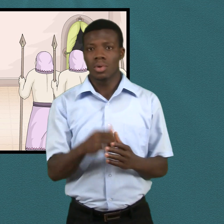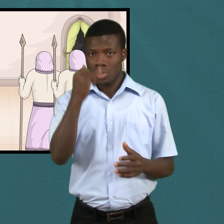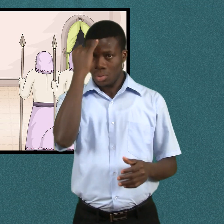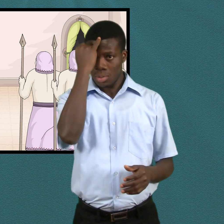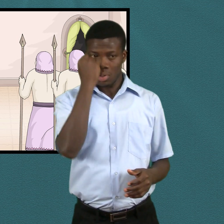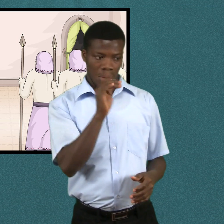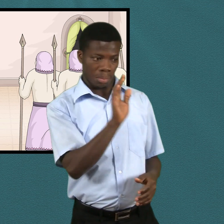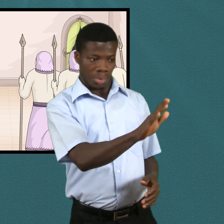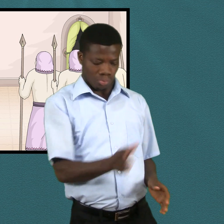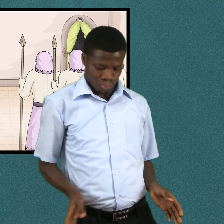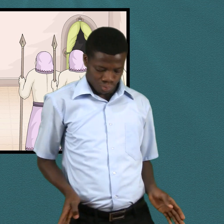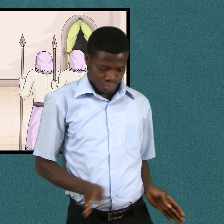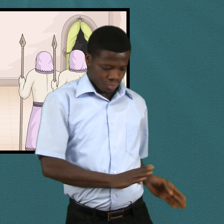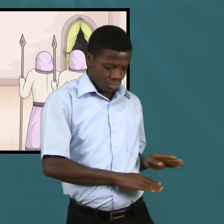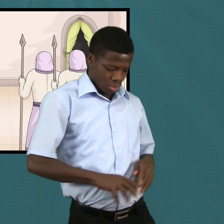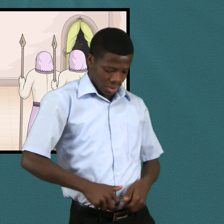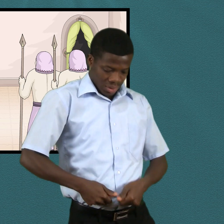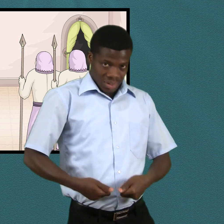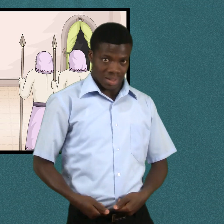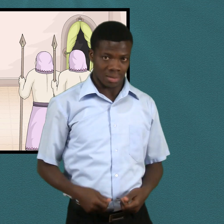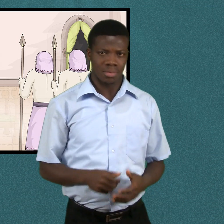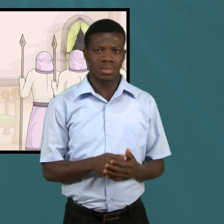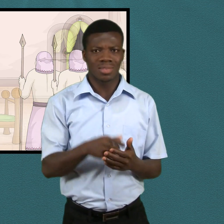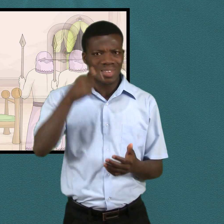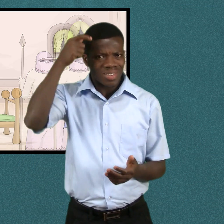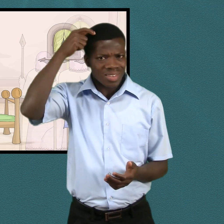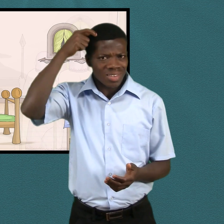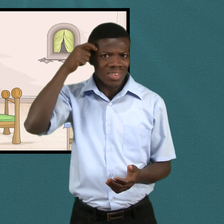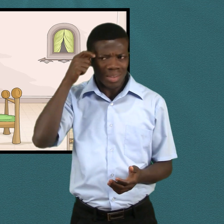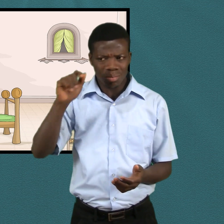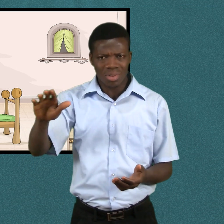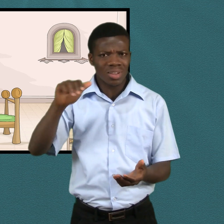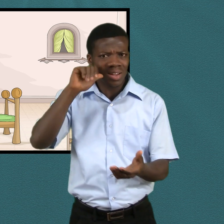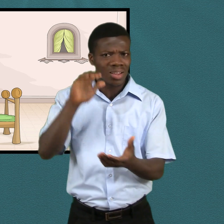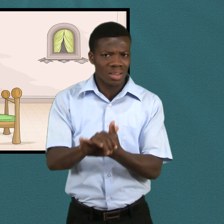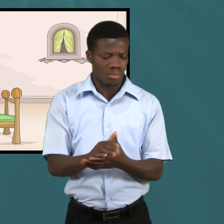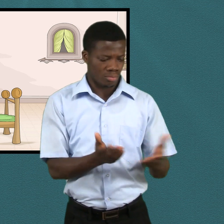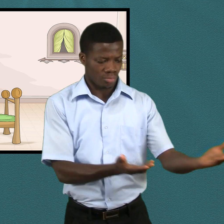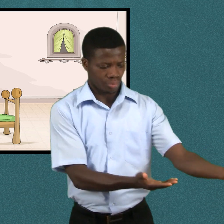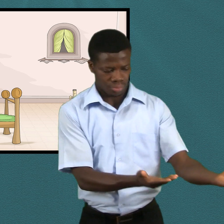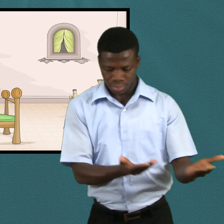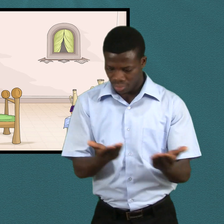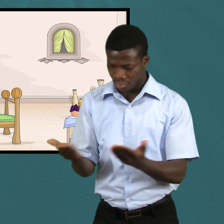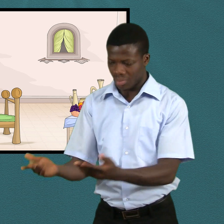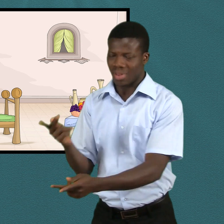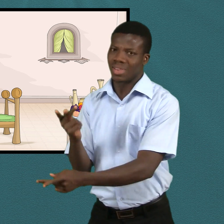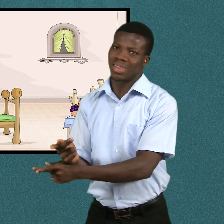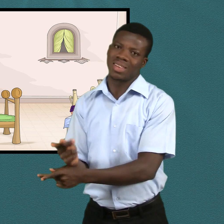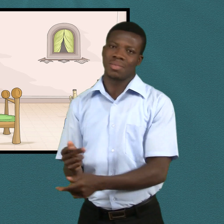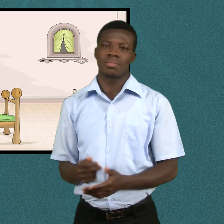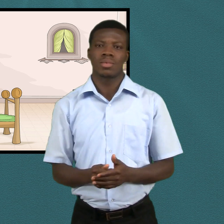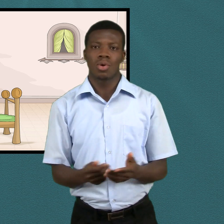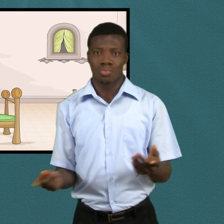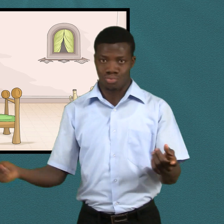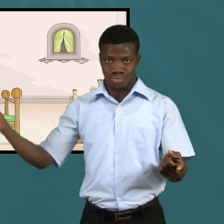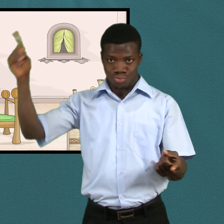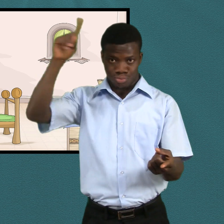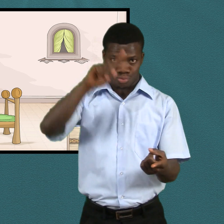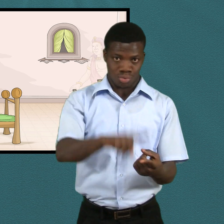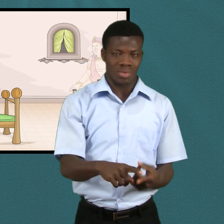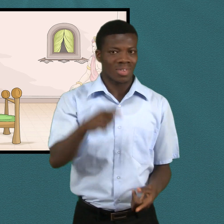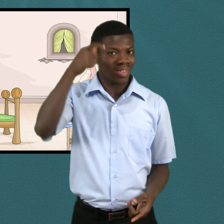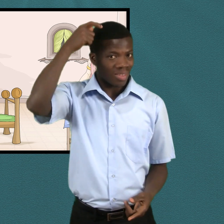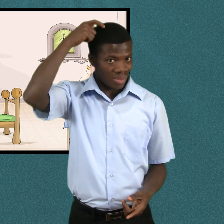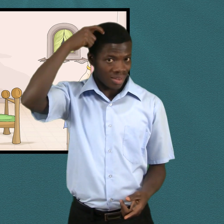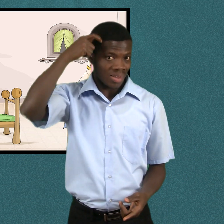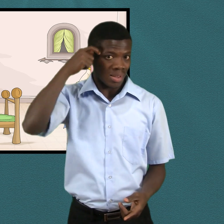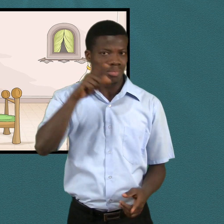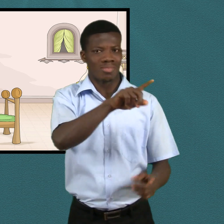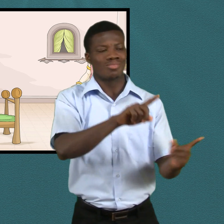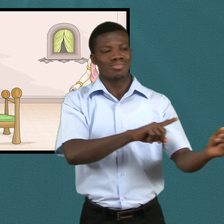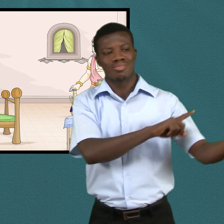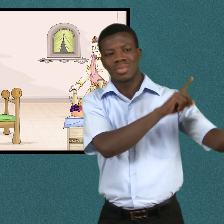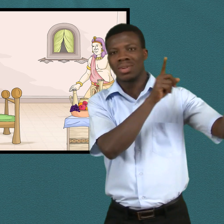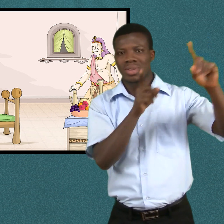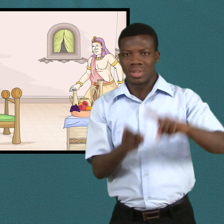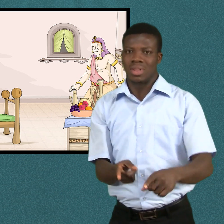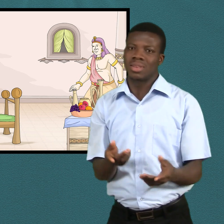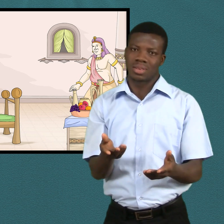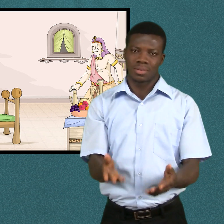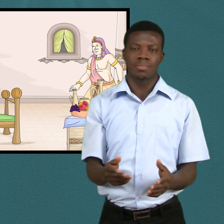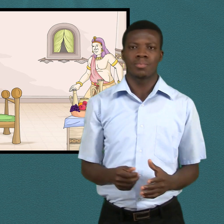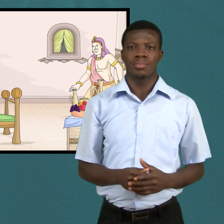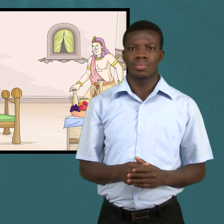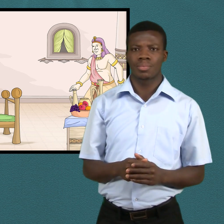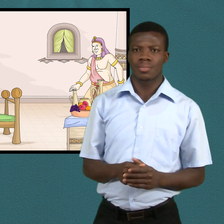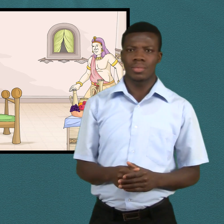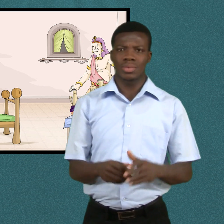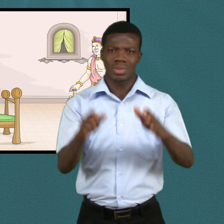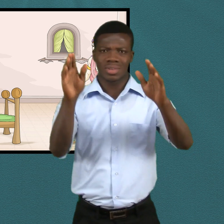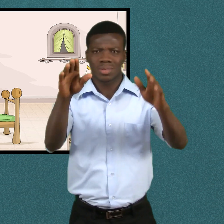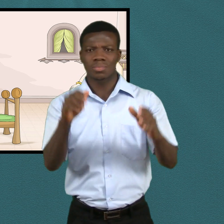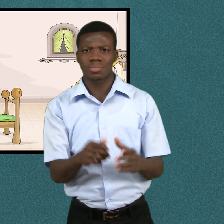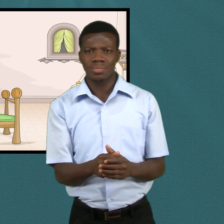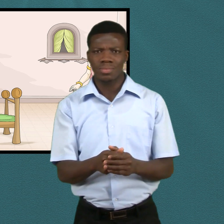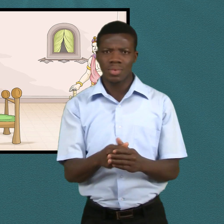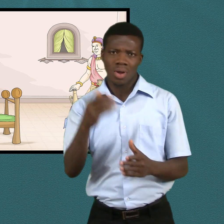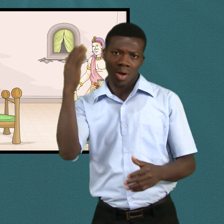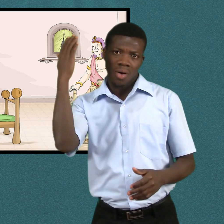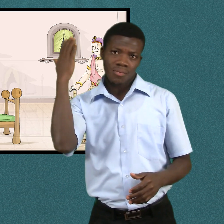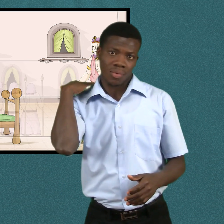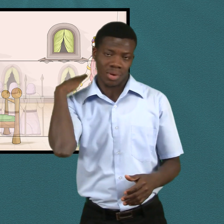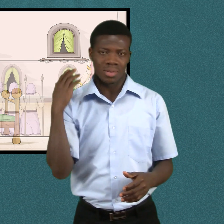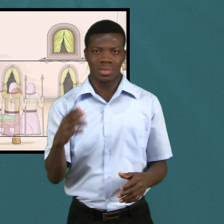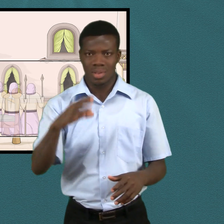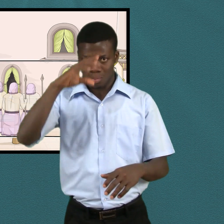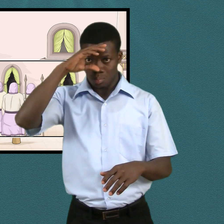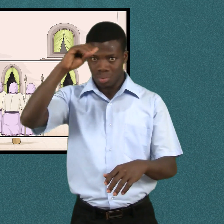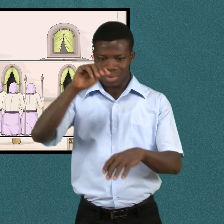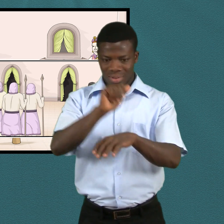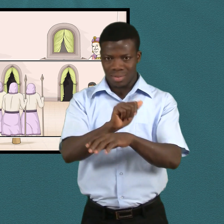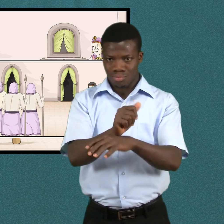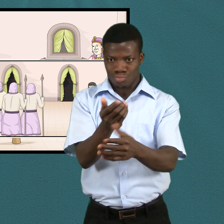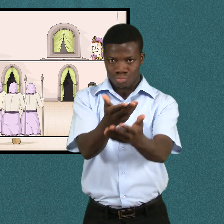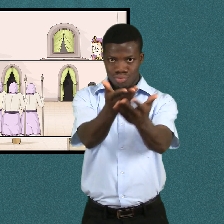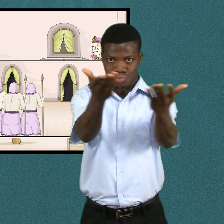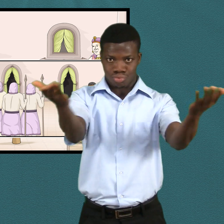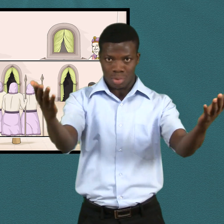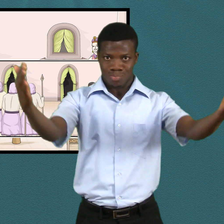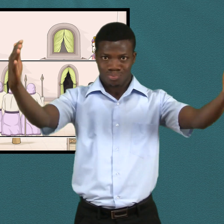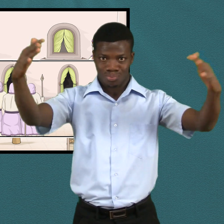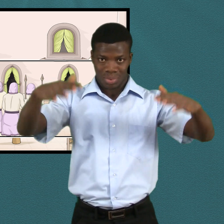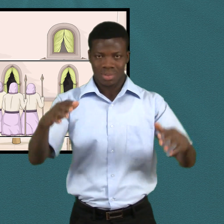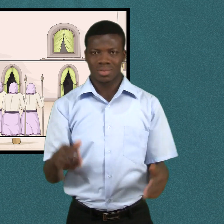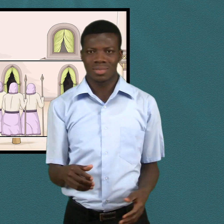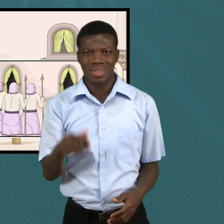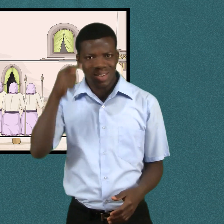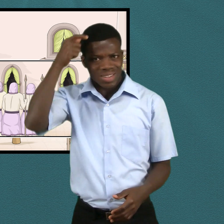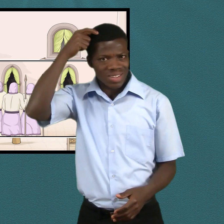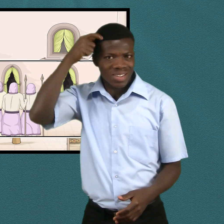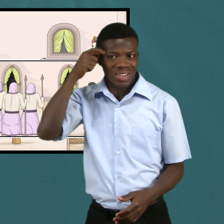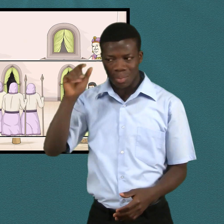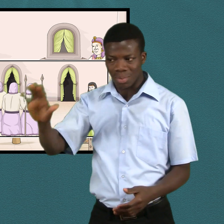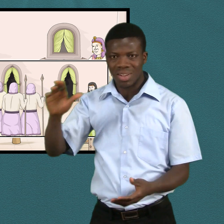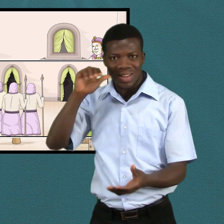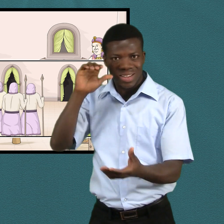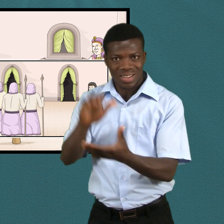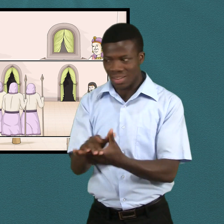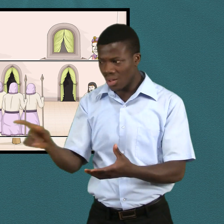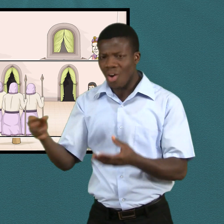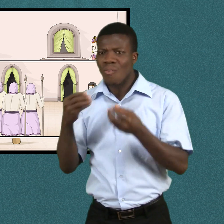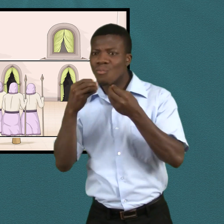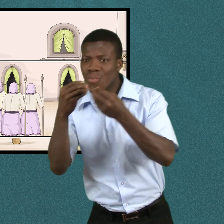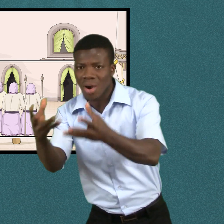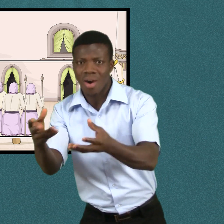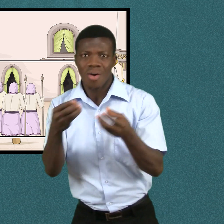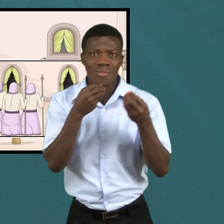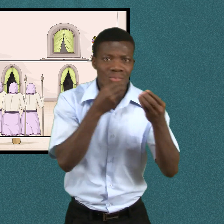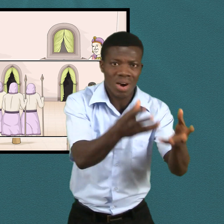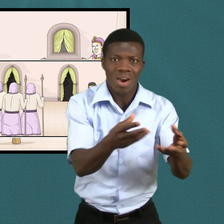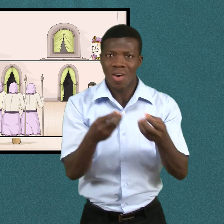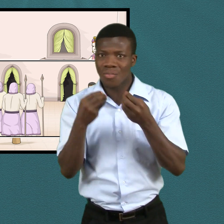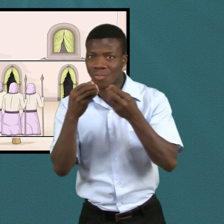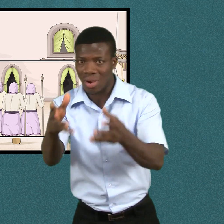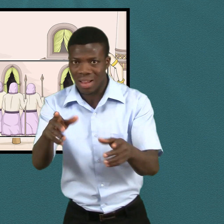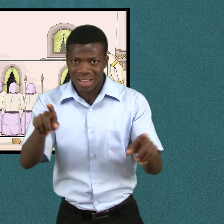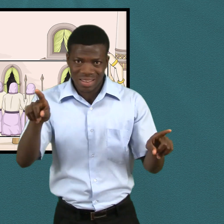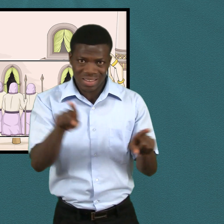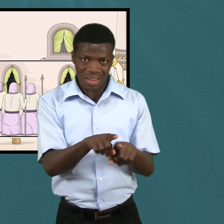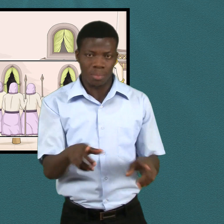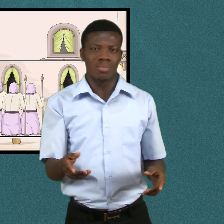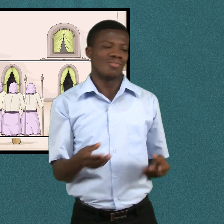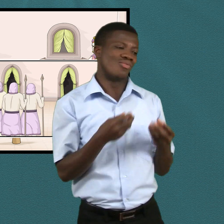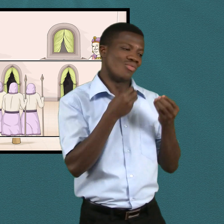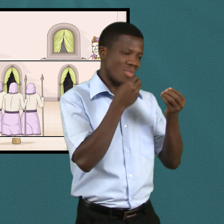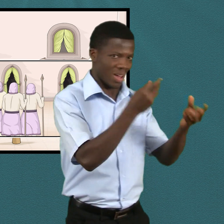So Potiphar’s wife kept Joseph’s cloak beside her until his master came home.